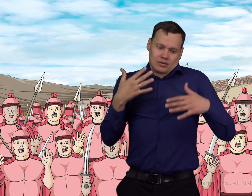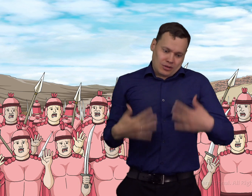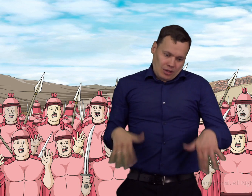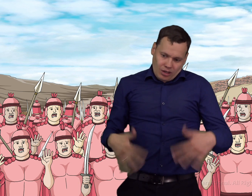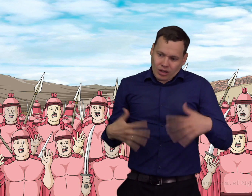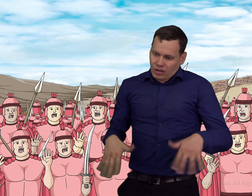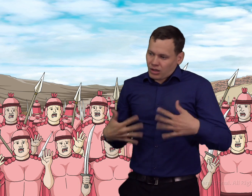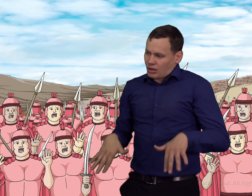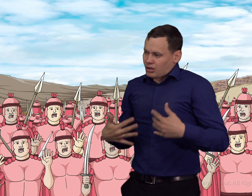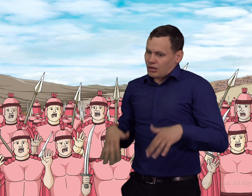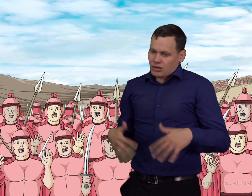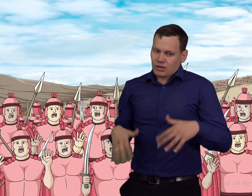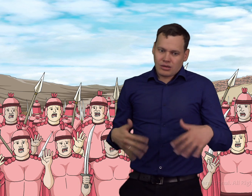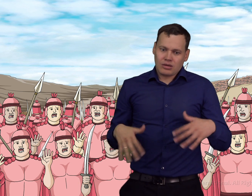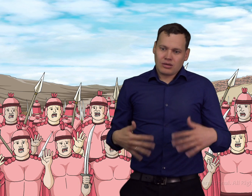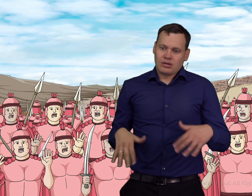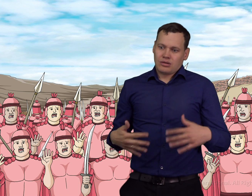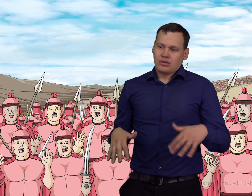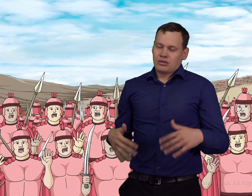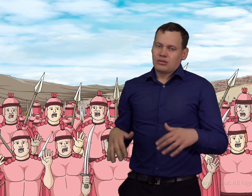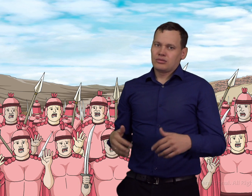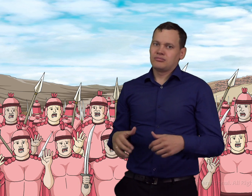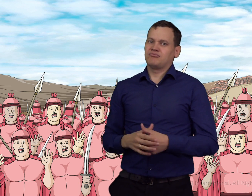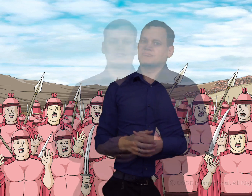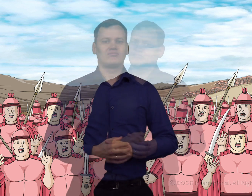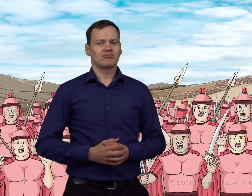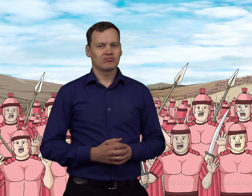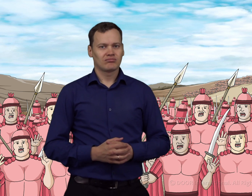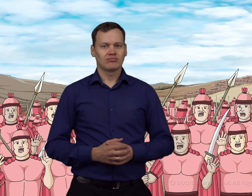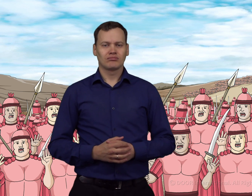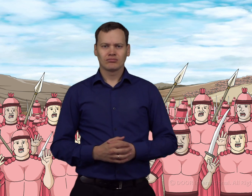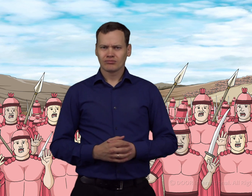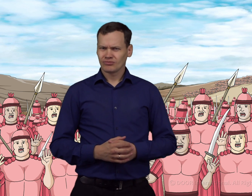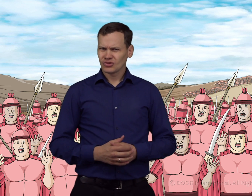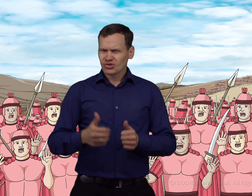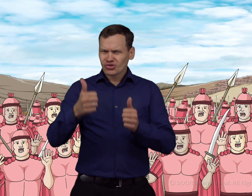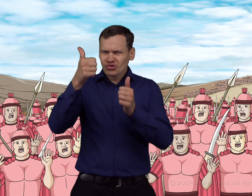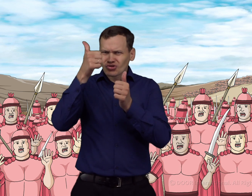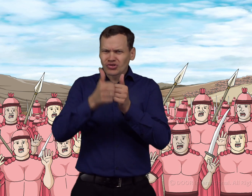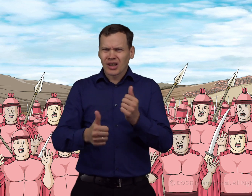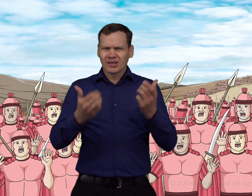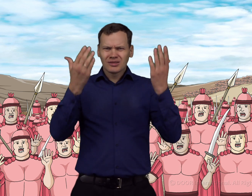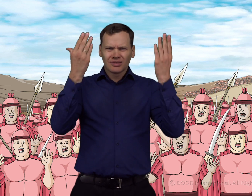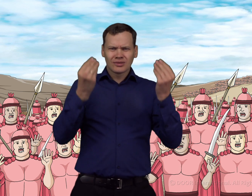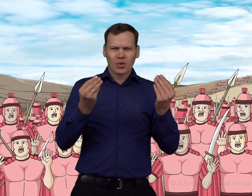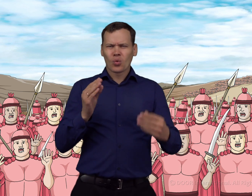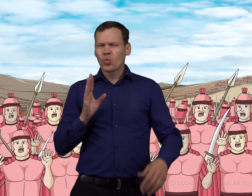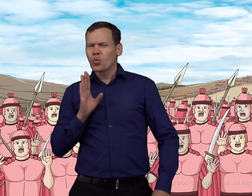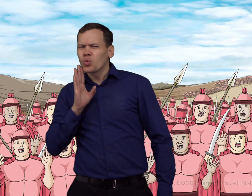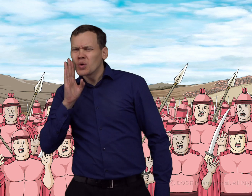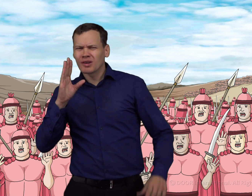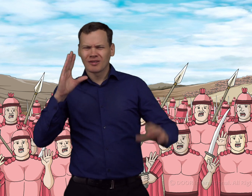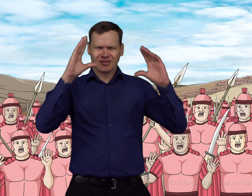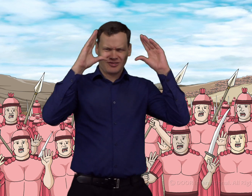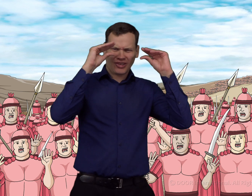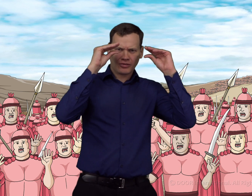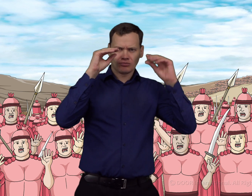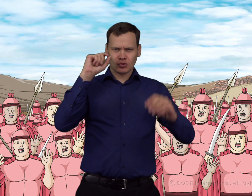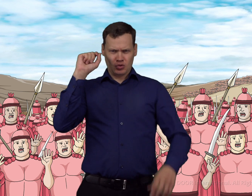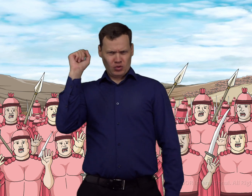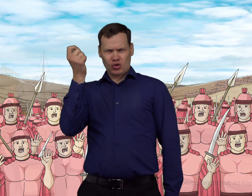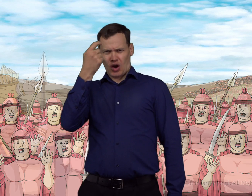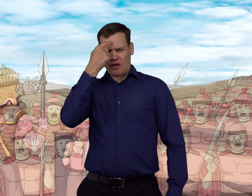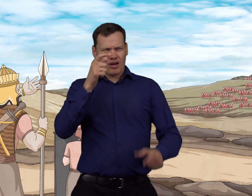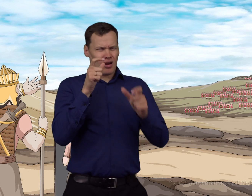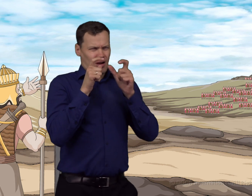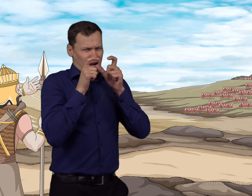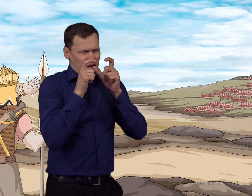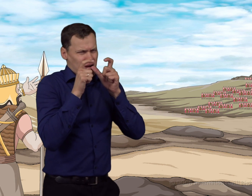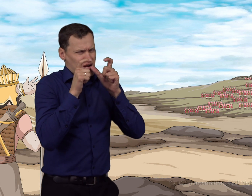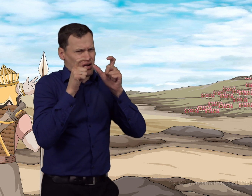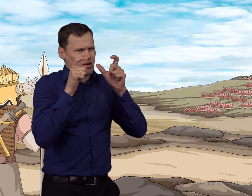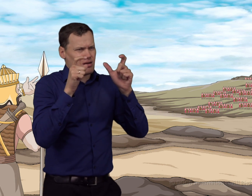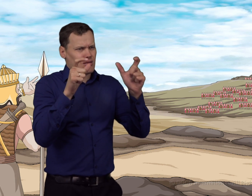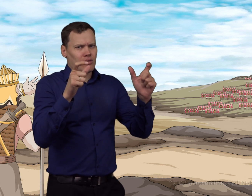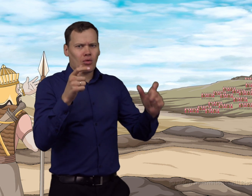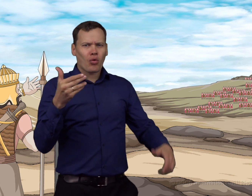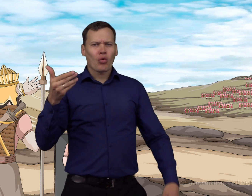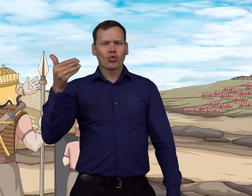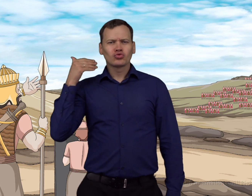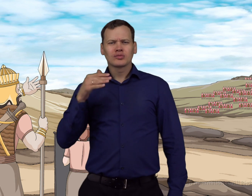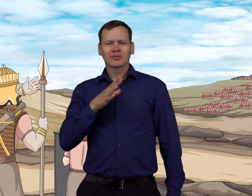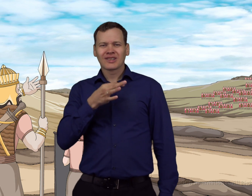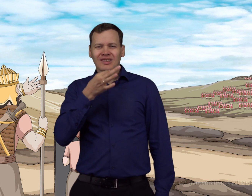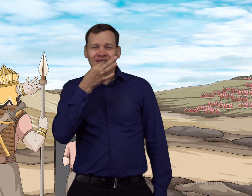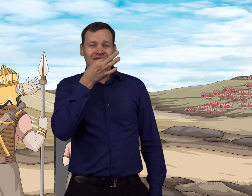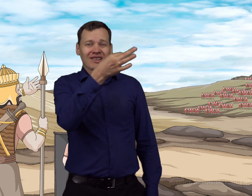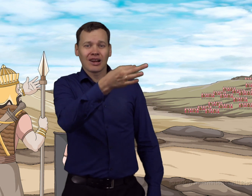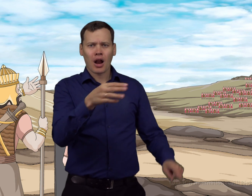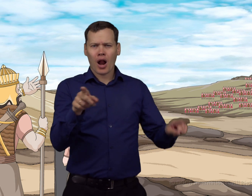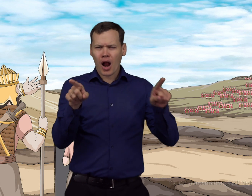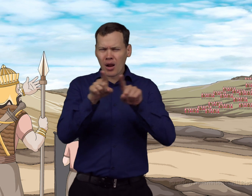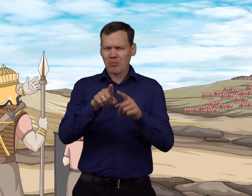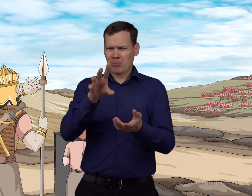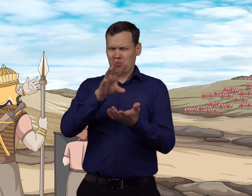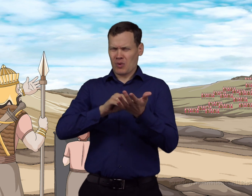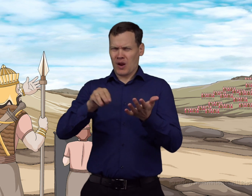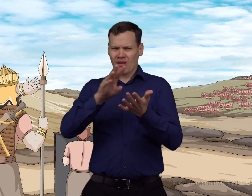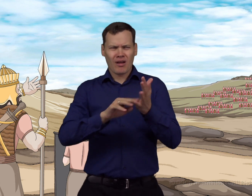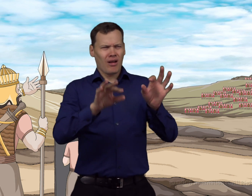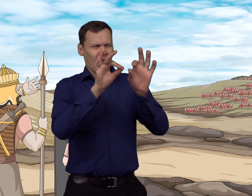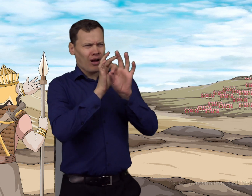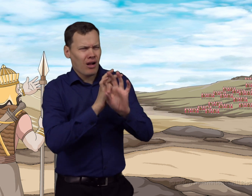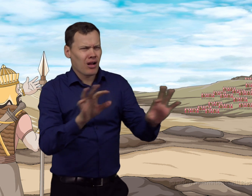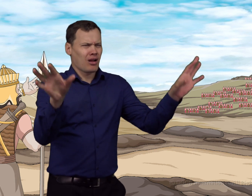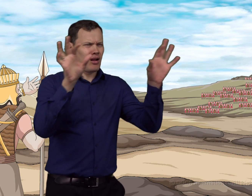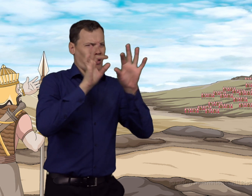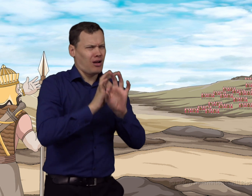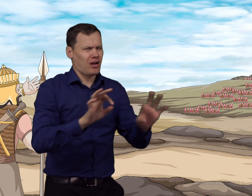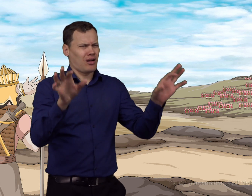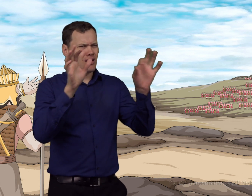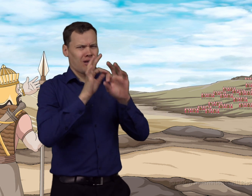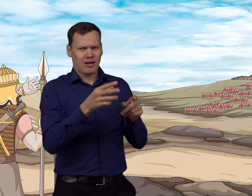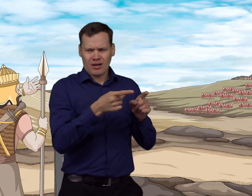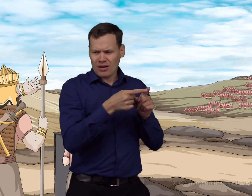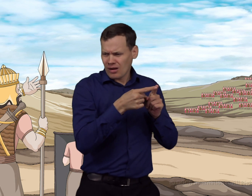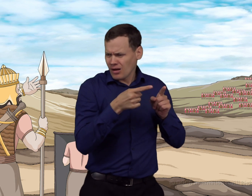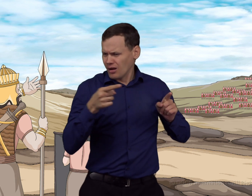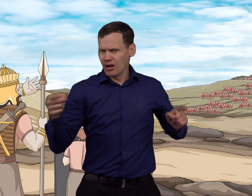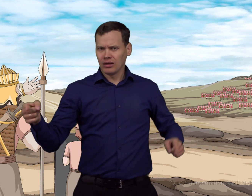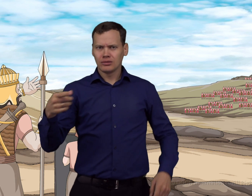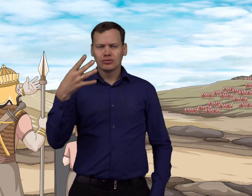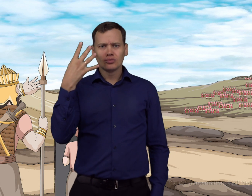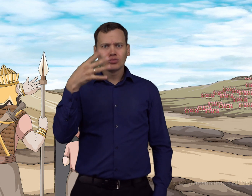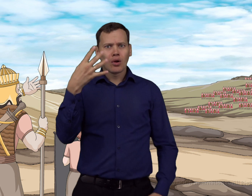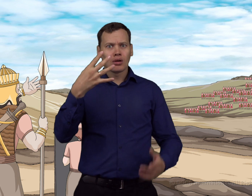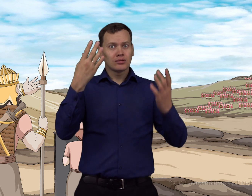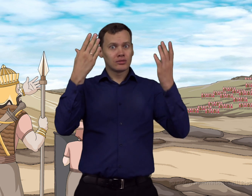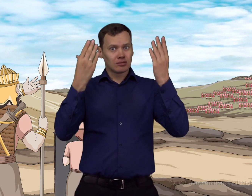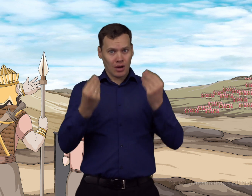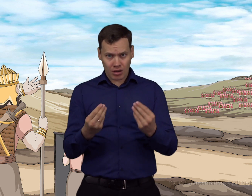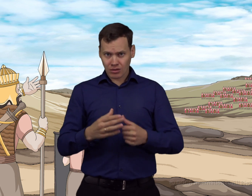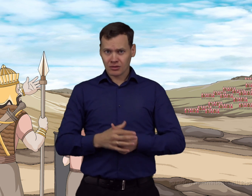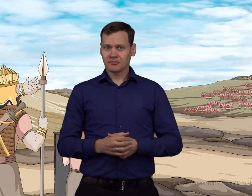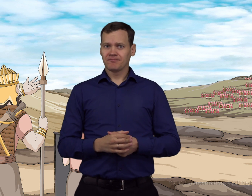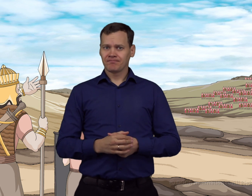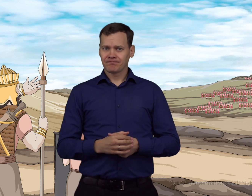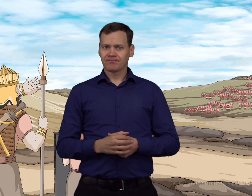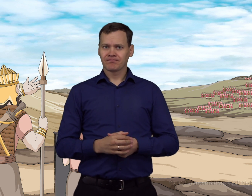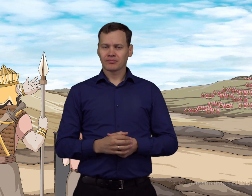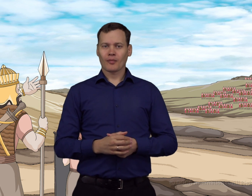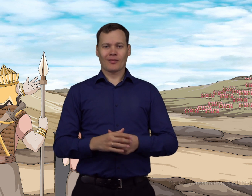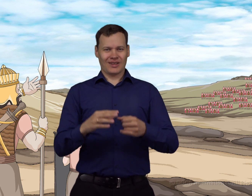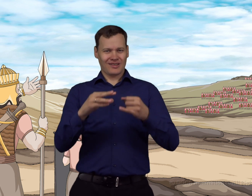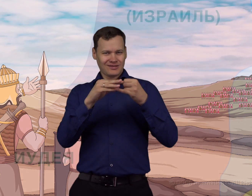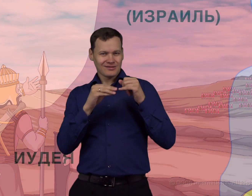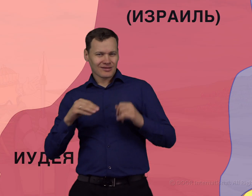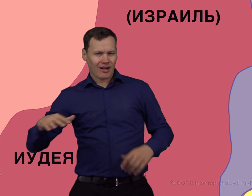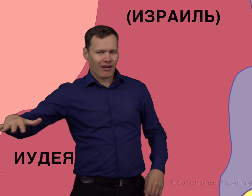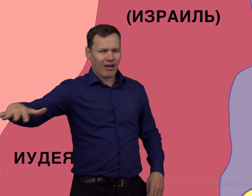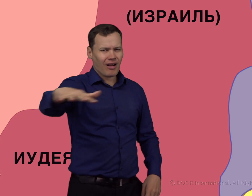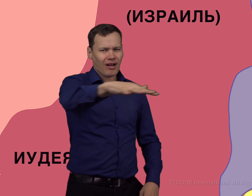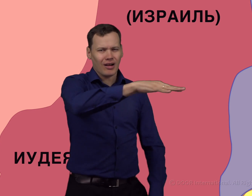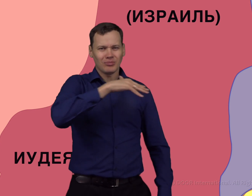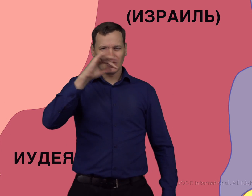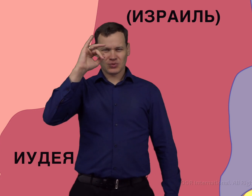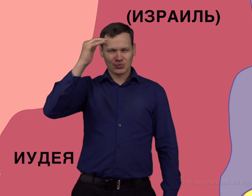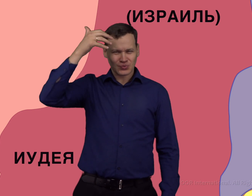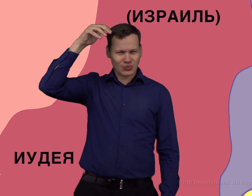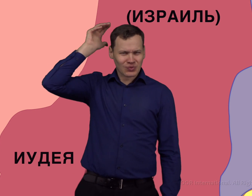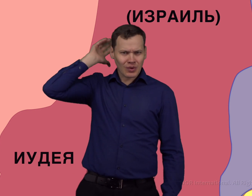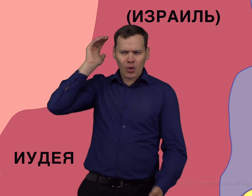On hearing the words of the Philistine, Saul and all the Israelites were dismayed and greatly afraid.